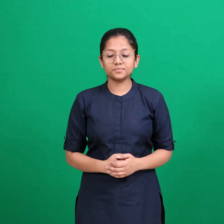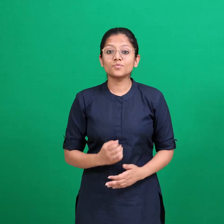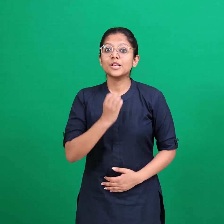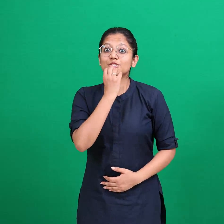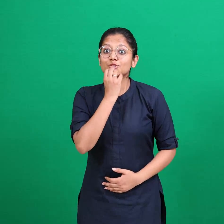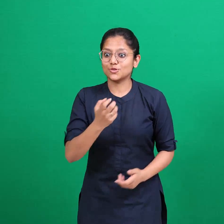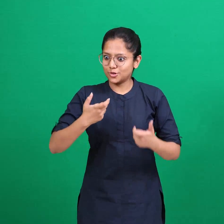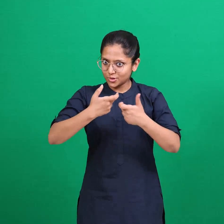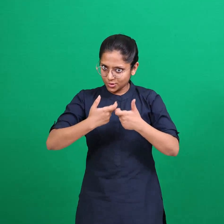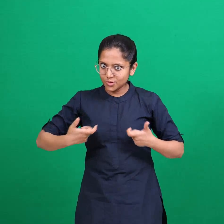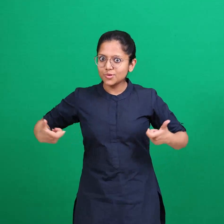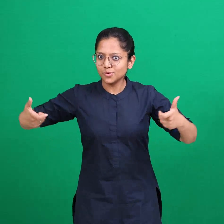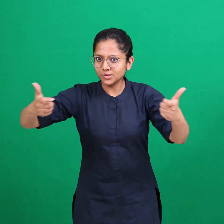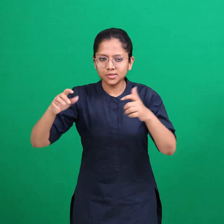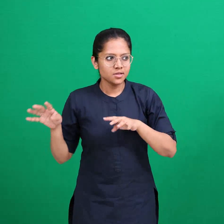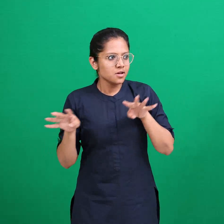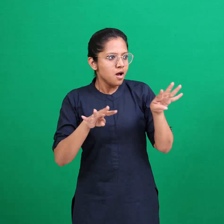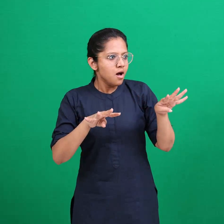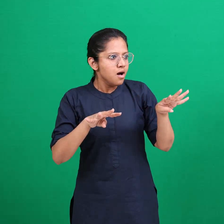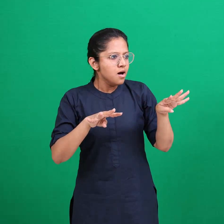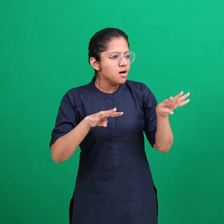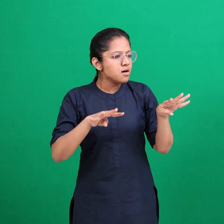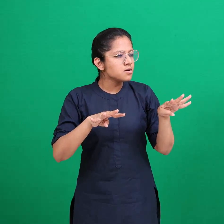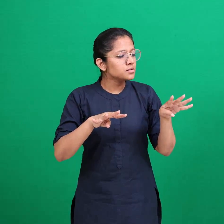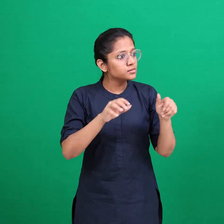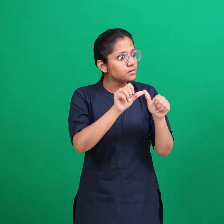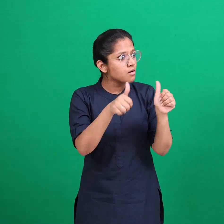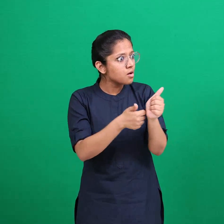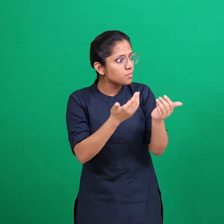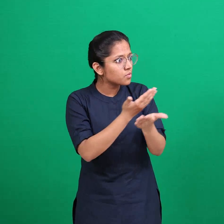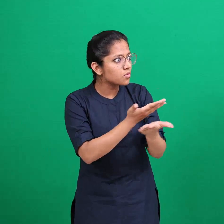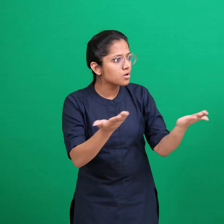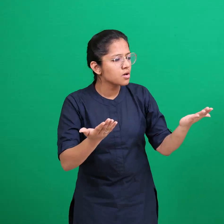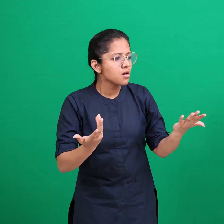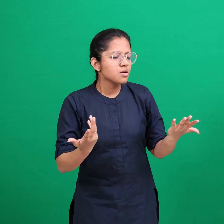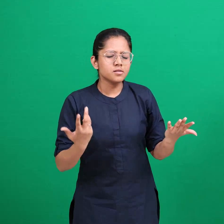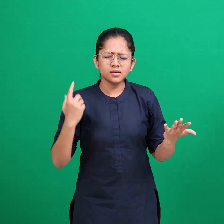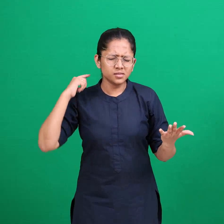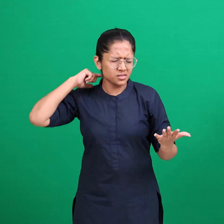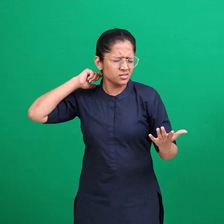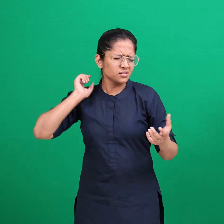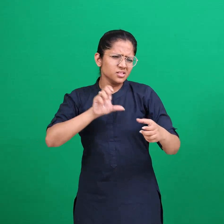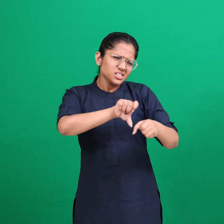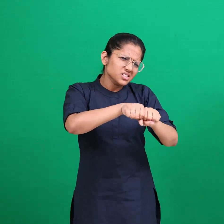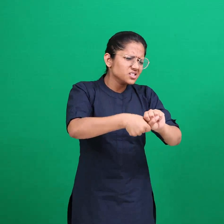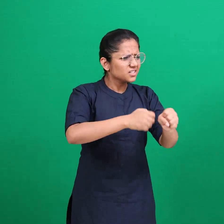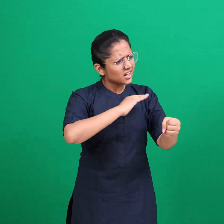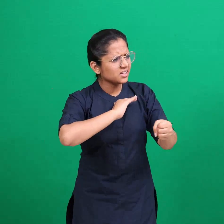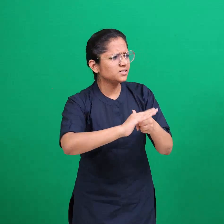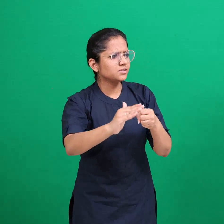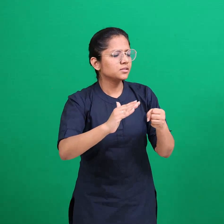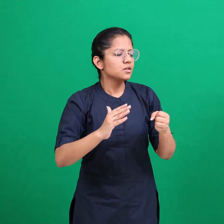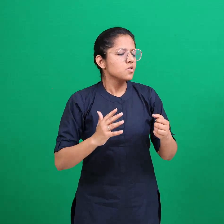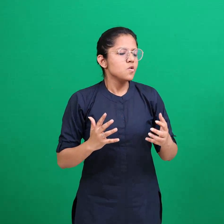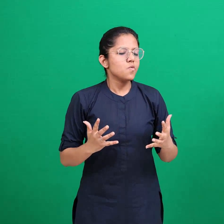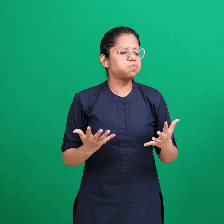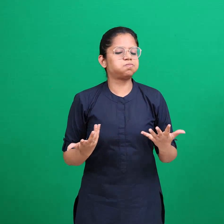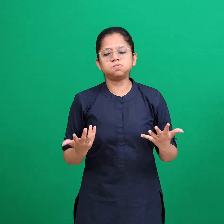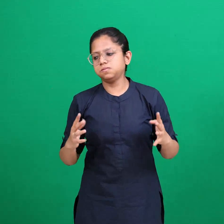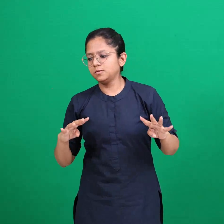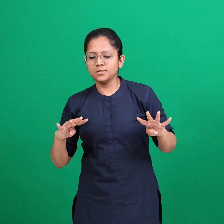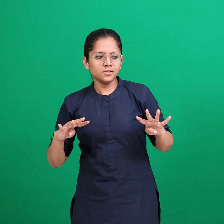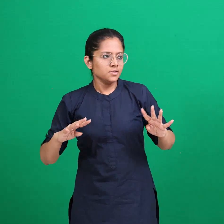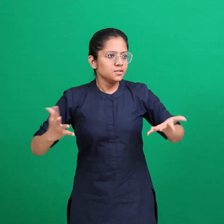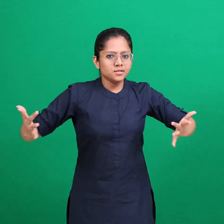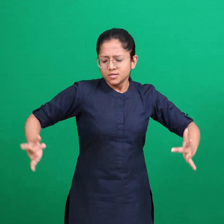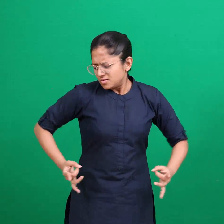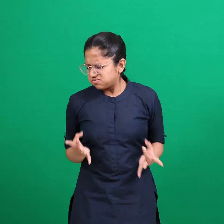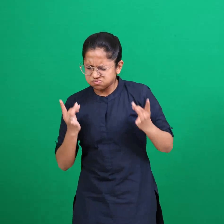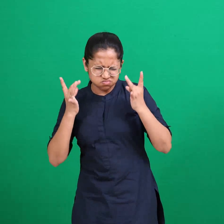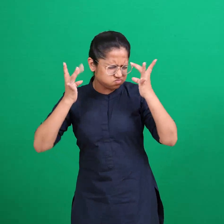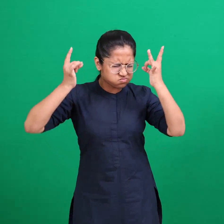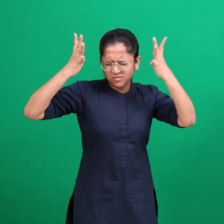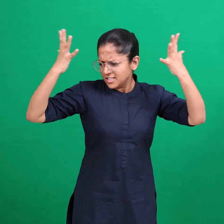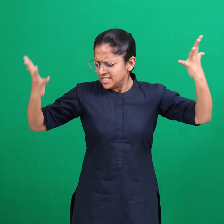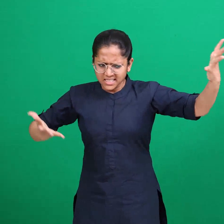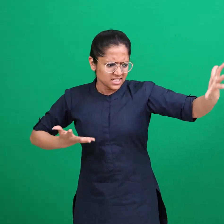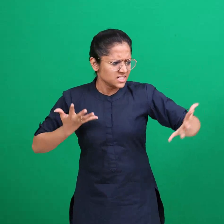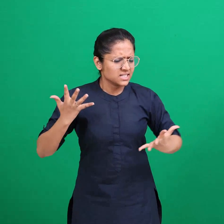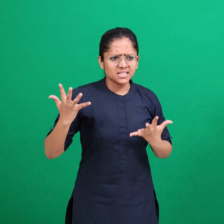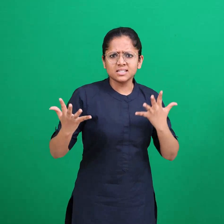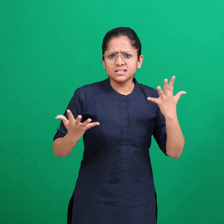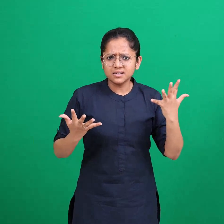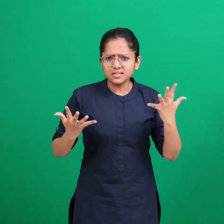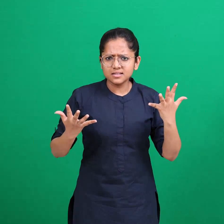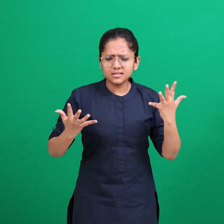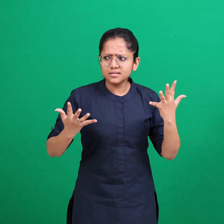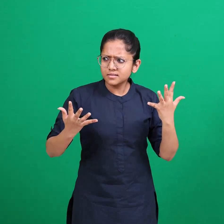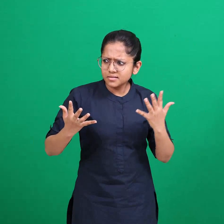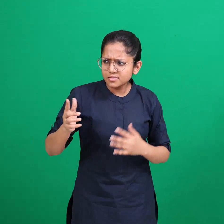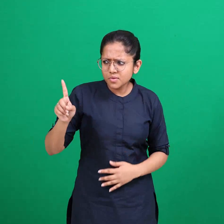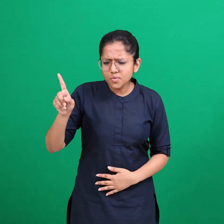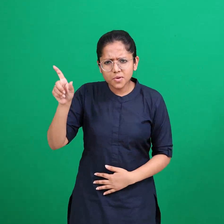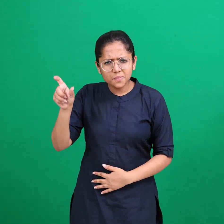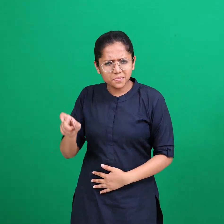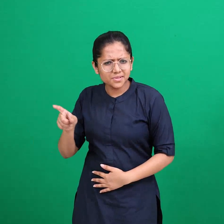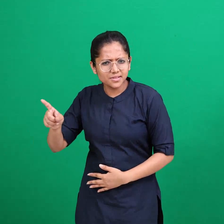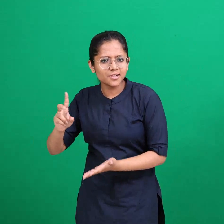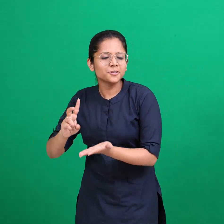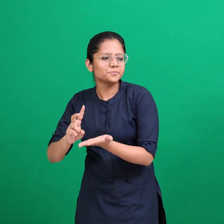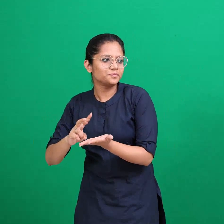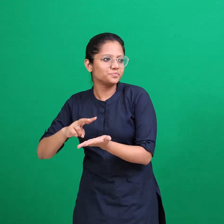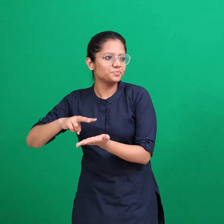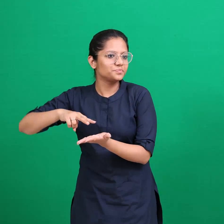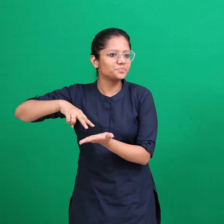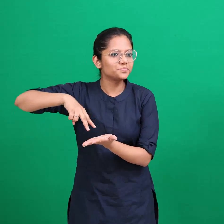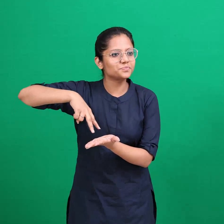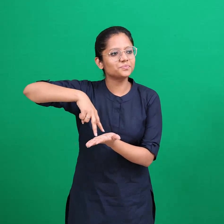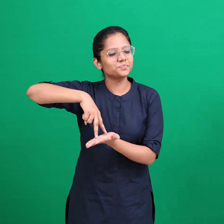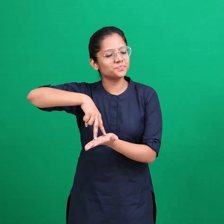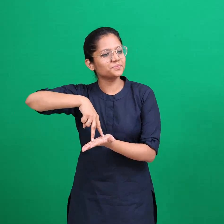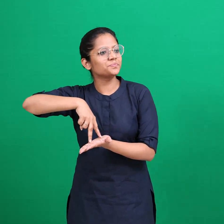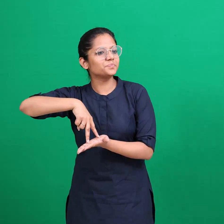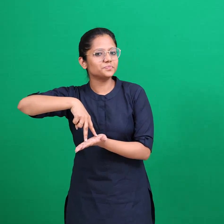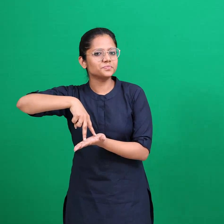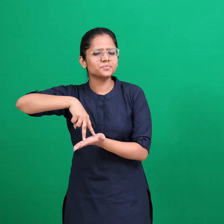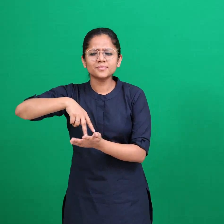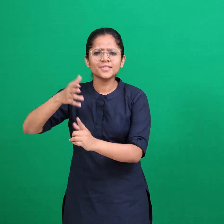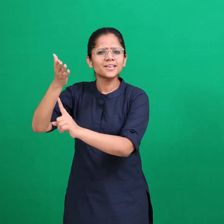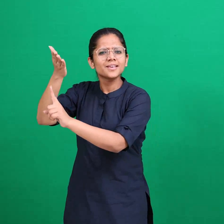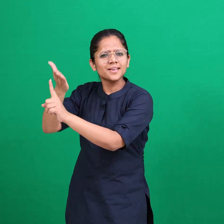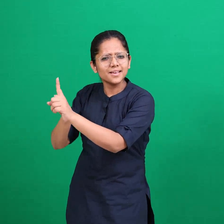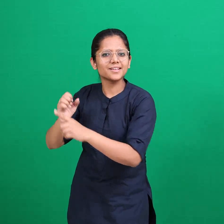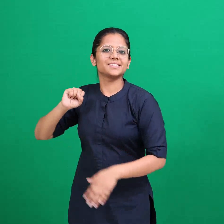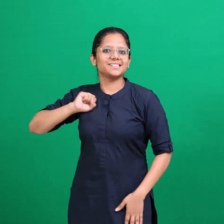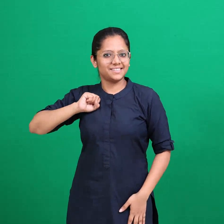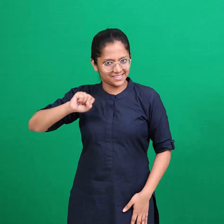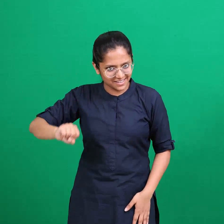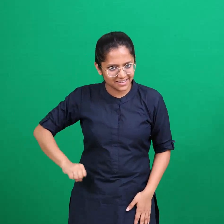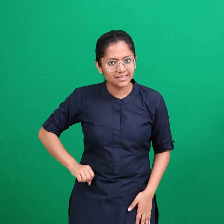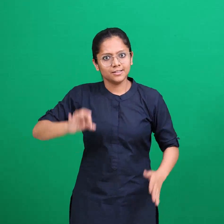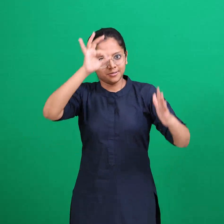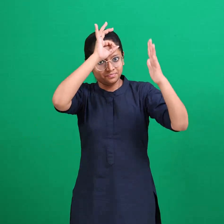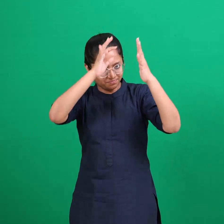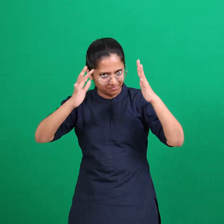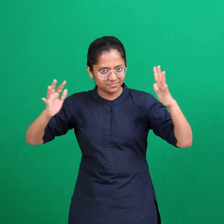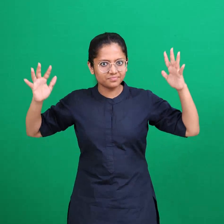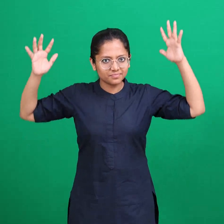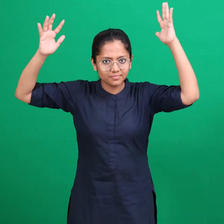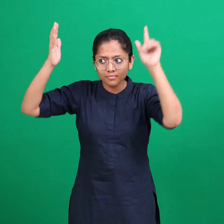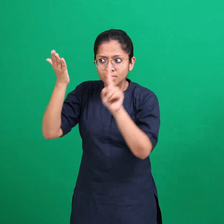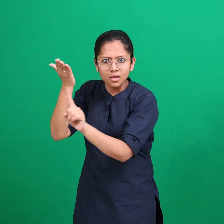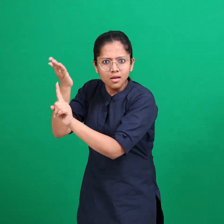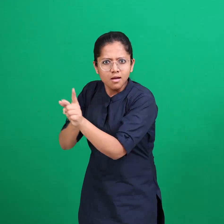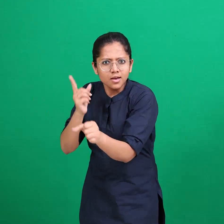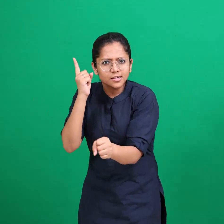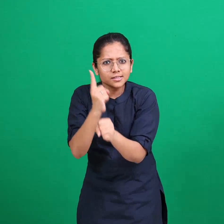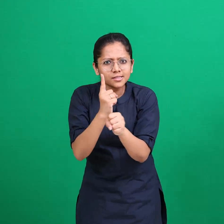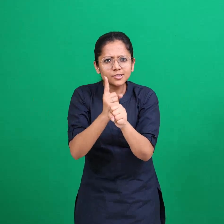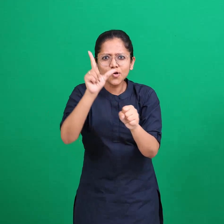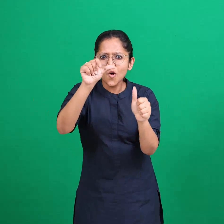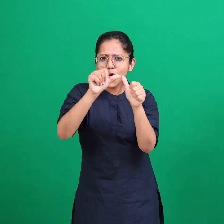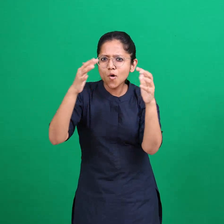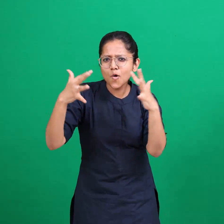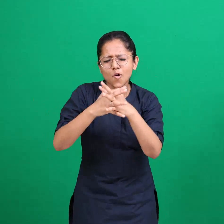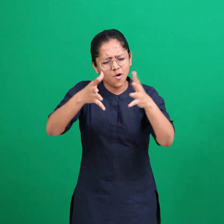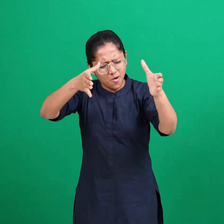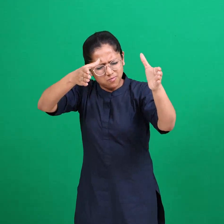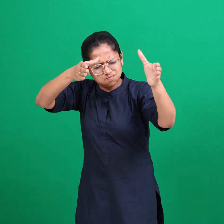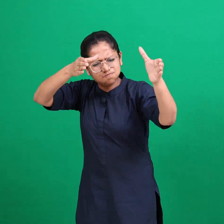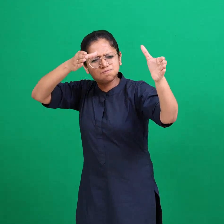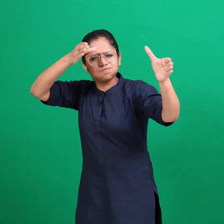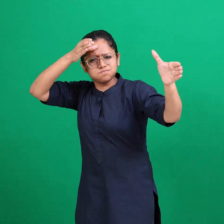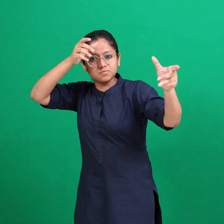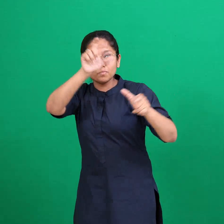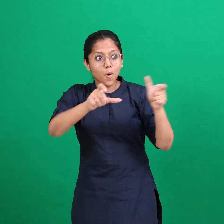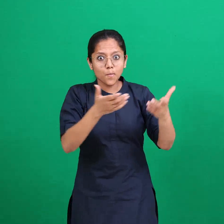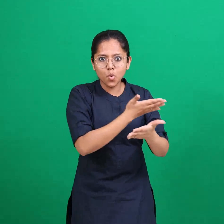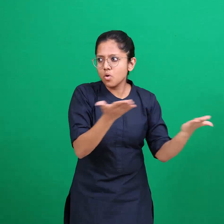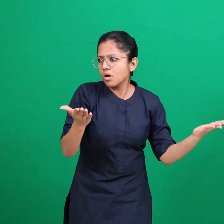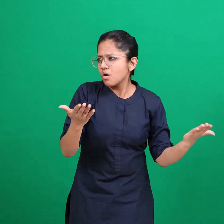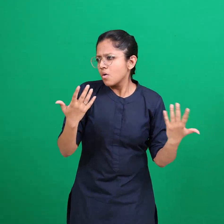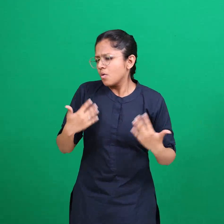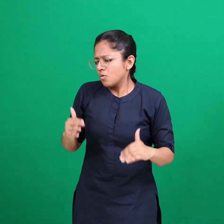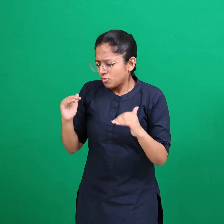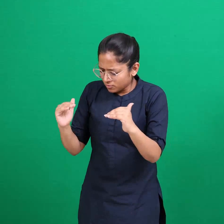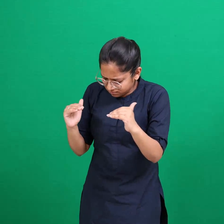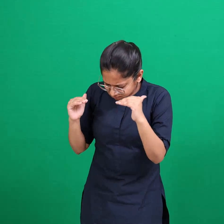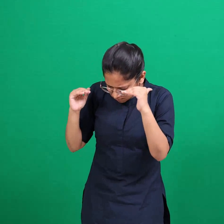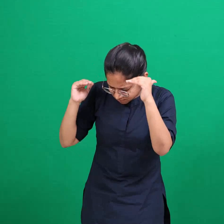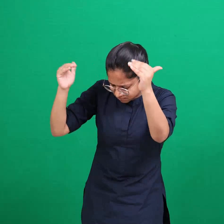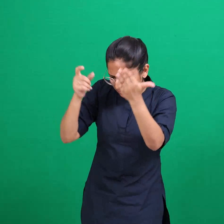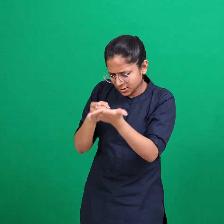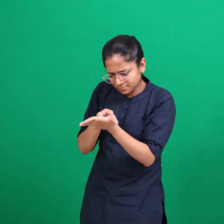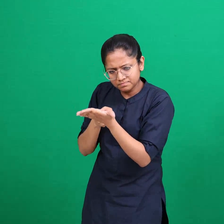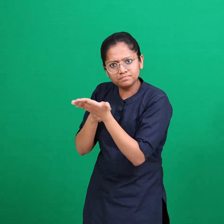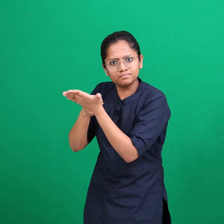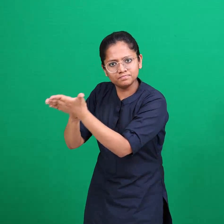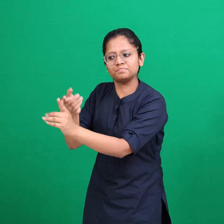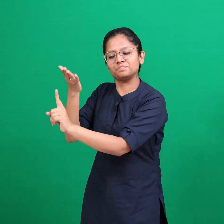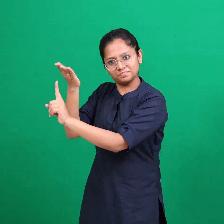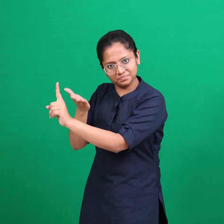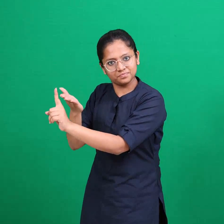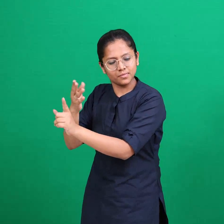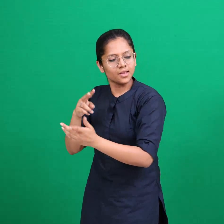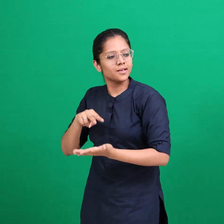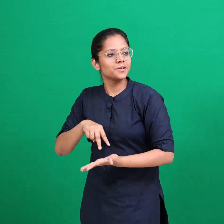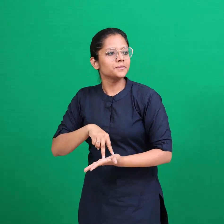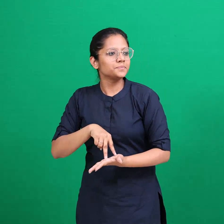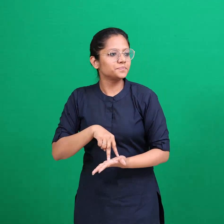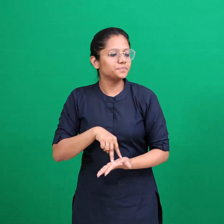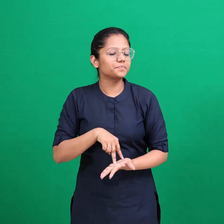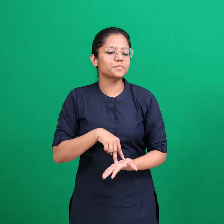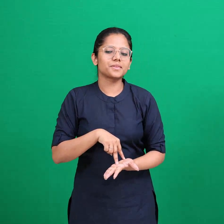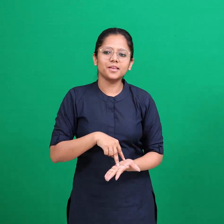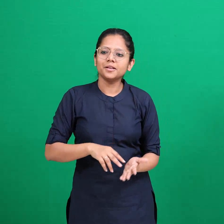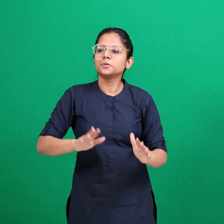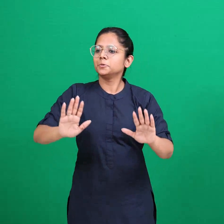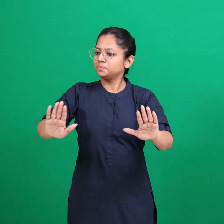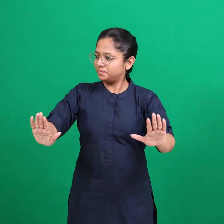When the Council members heard this, they were enraged, and they resolved to put the apostles to death.